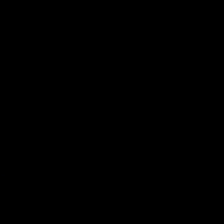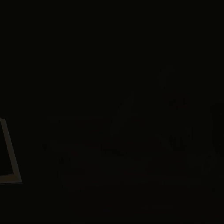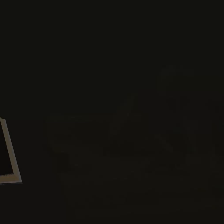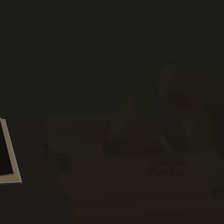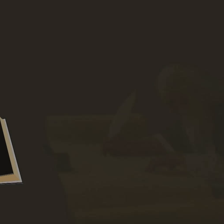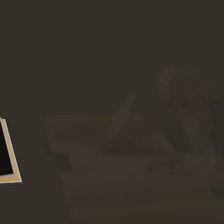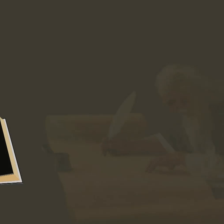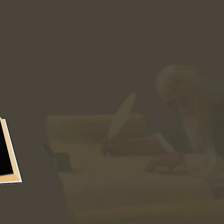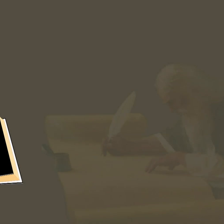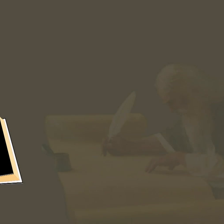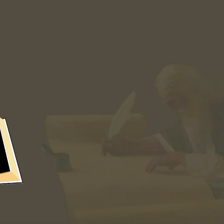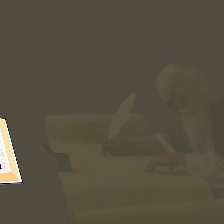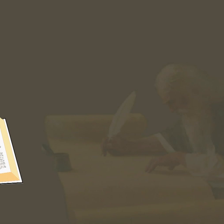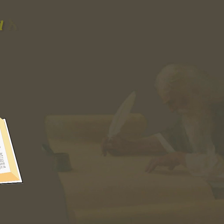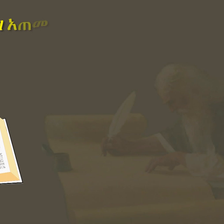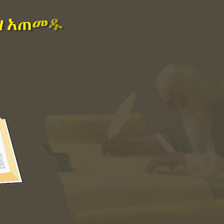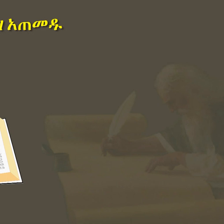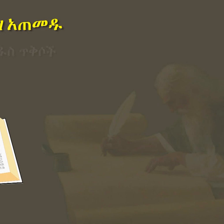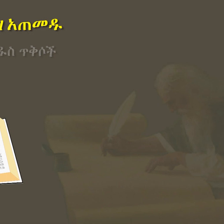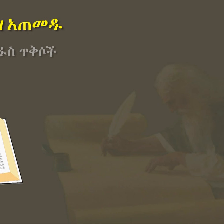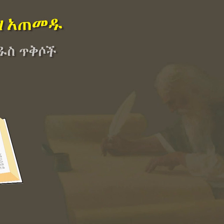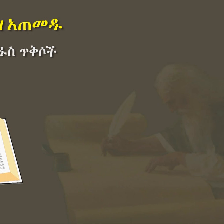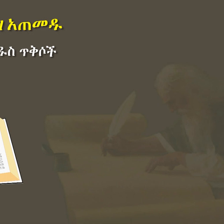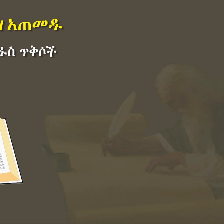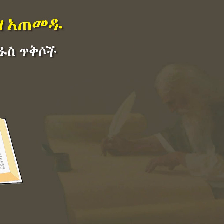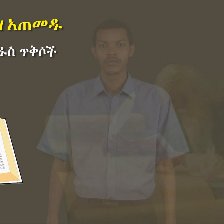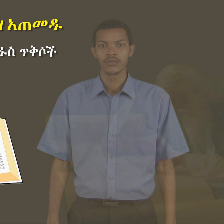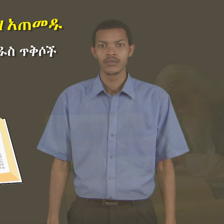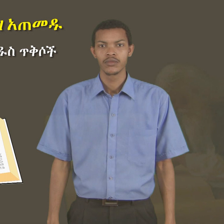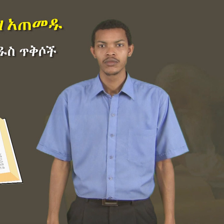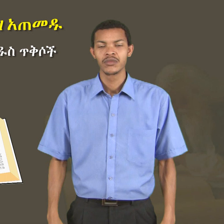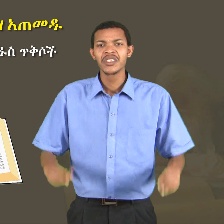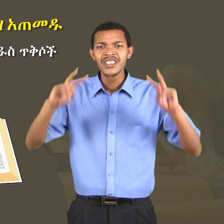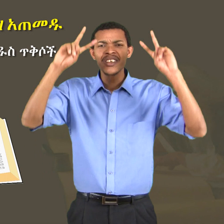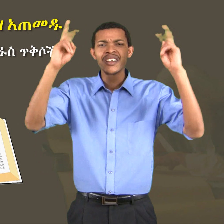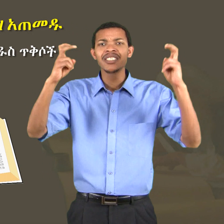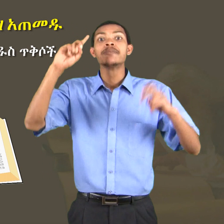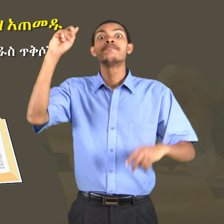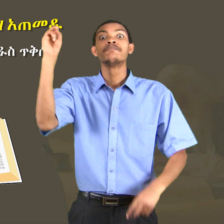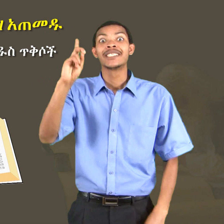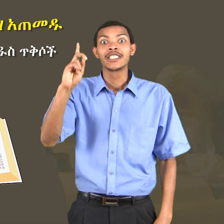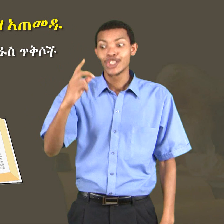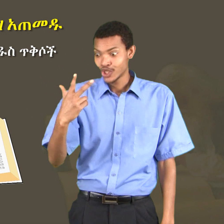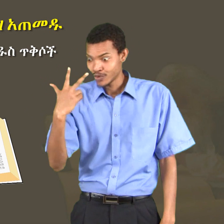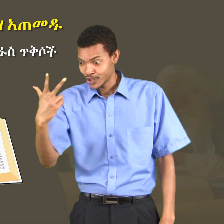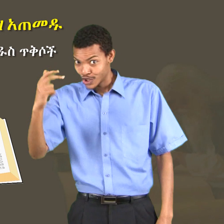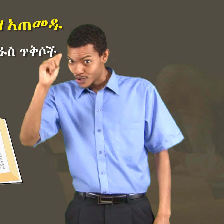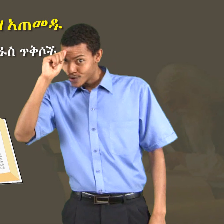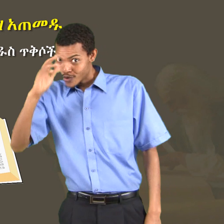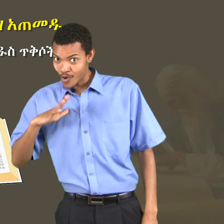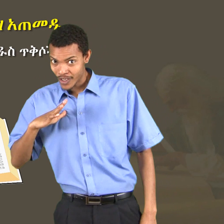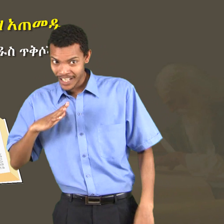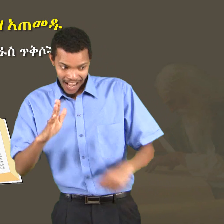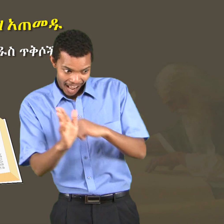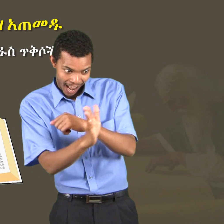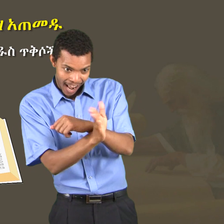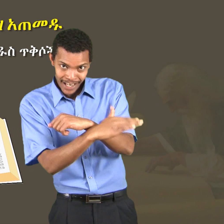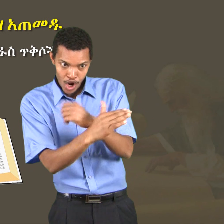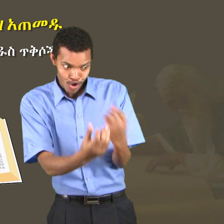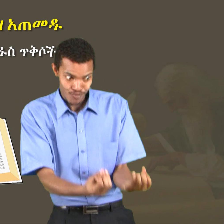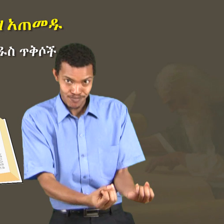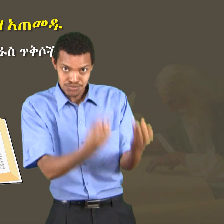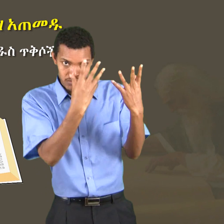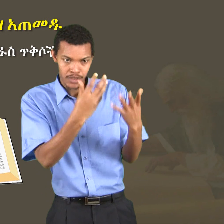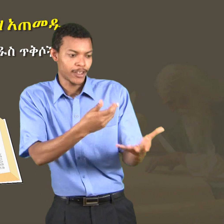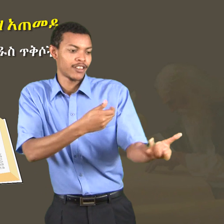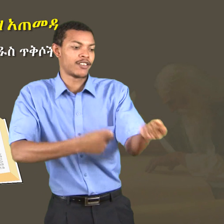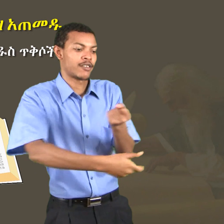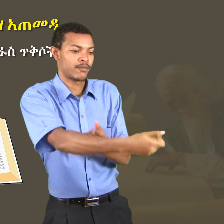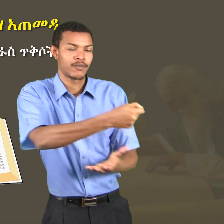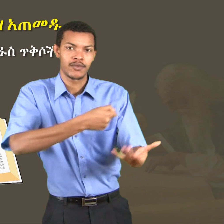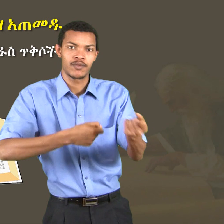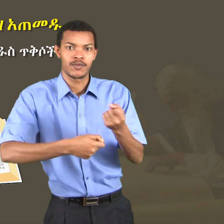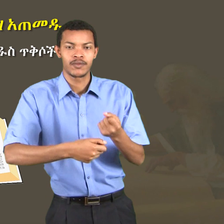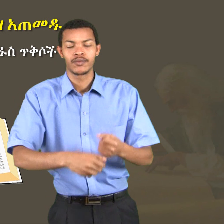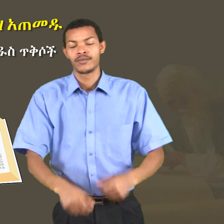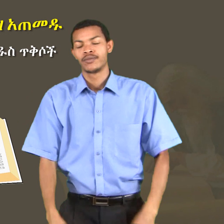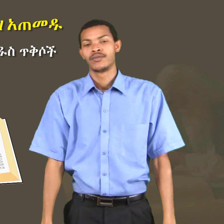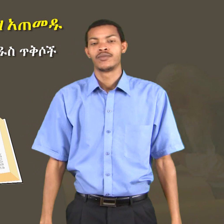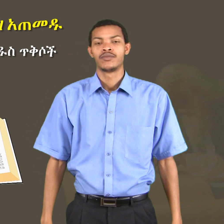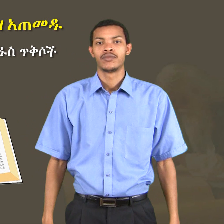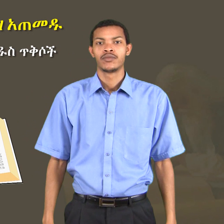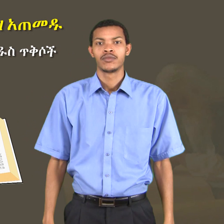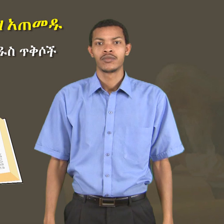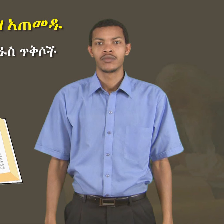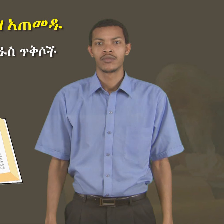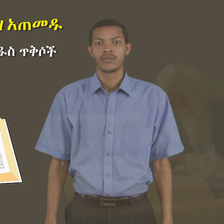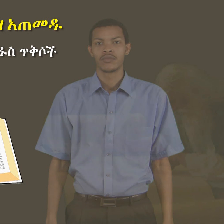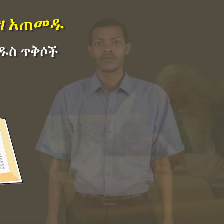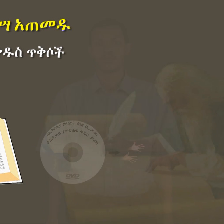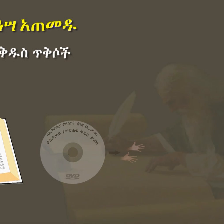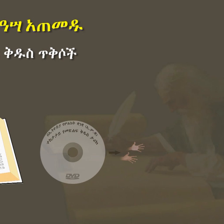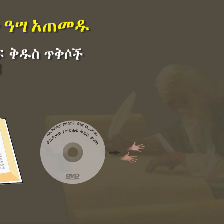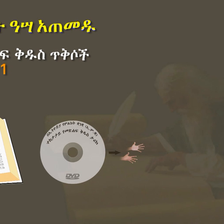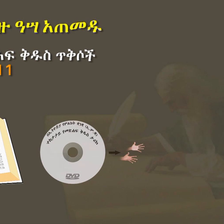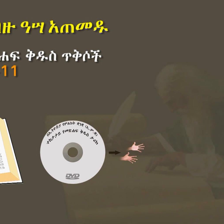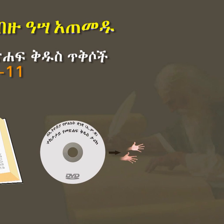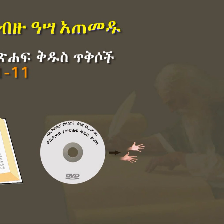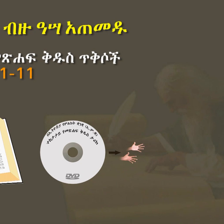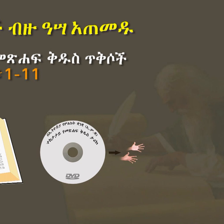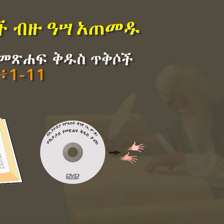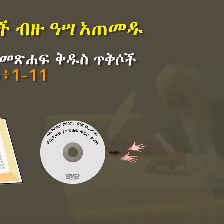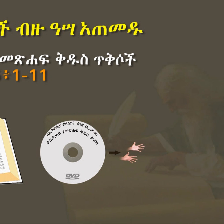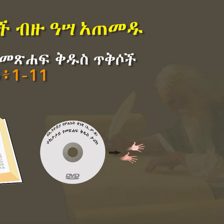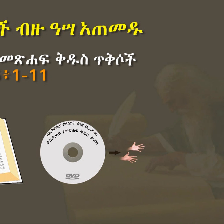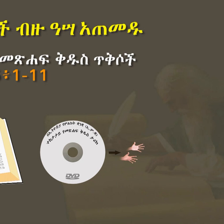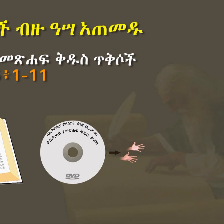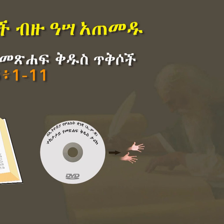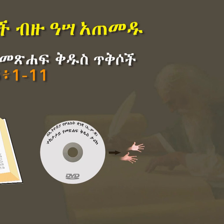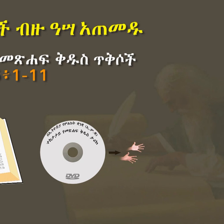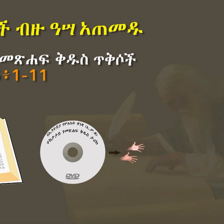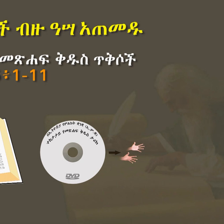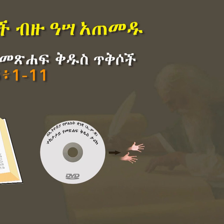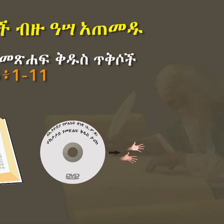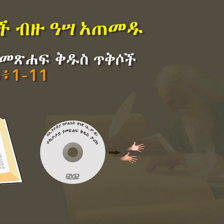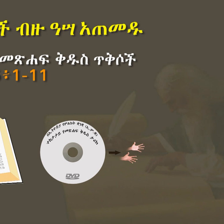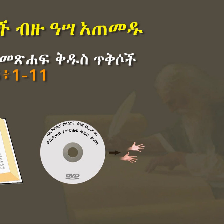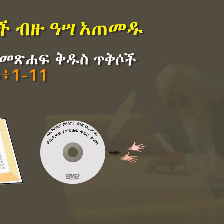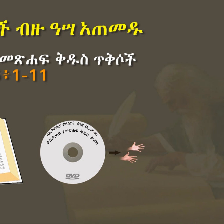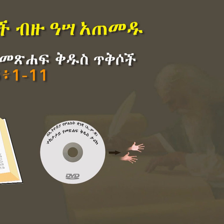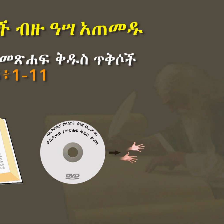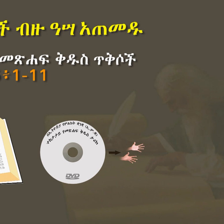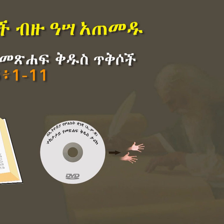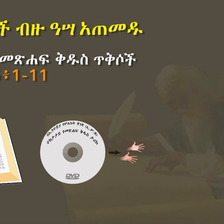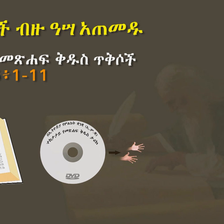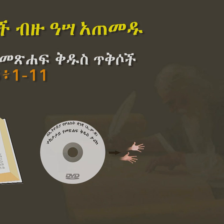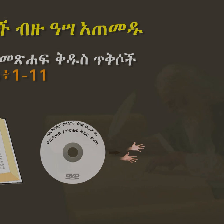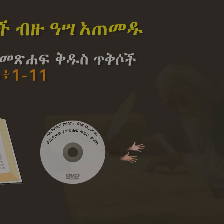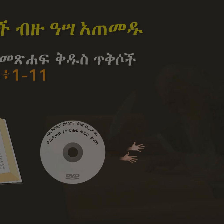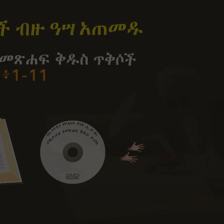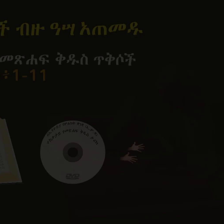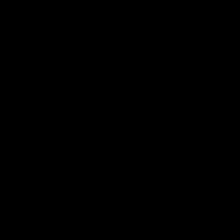Three men catch many fish